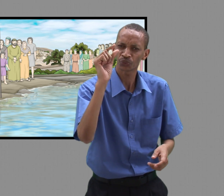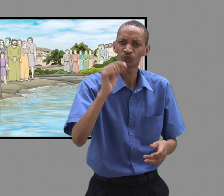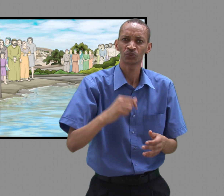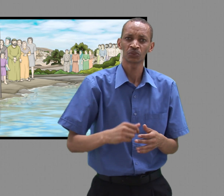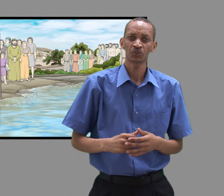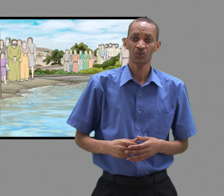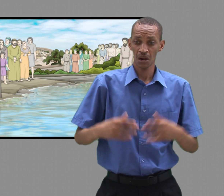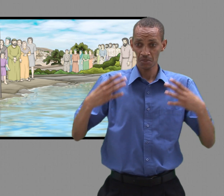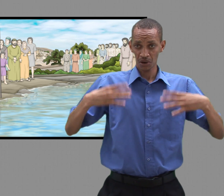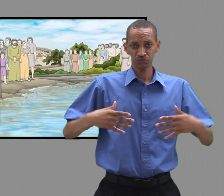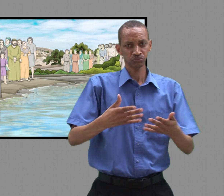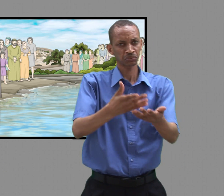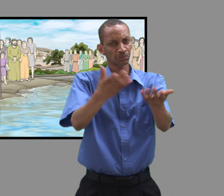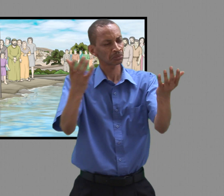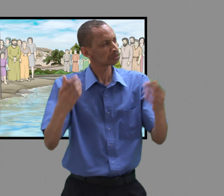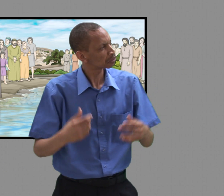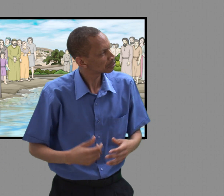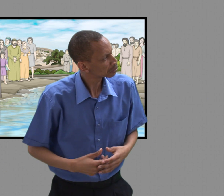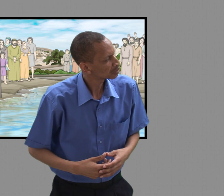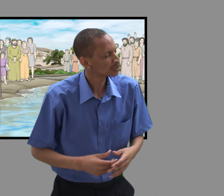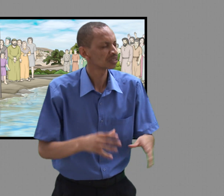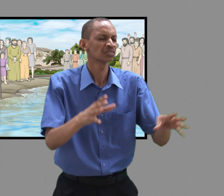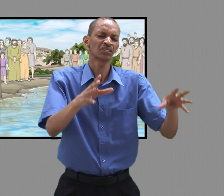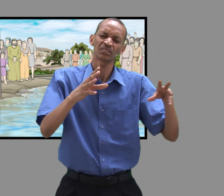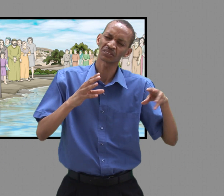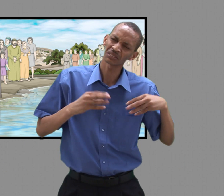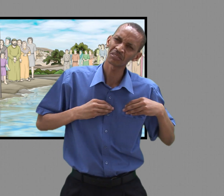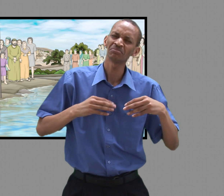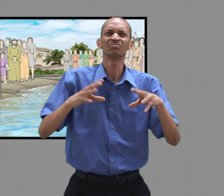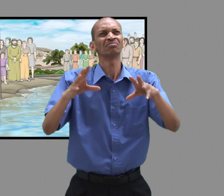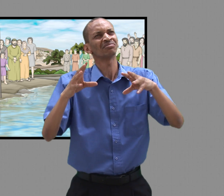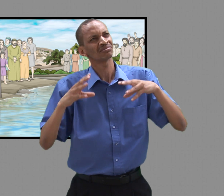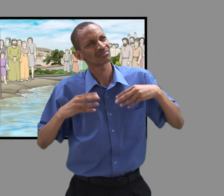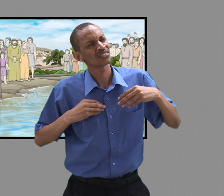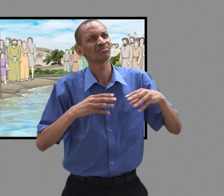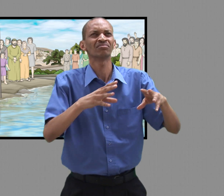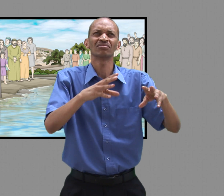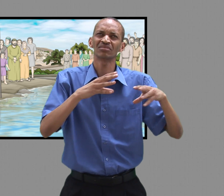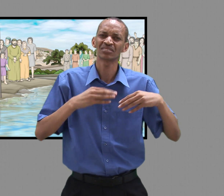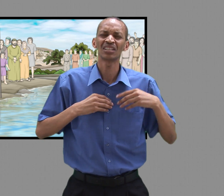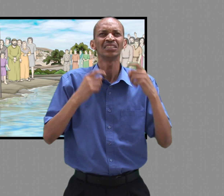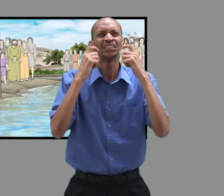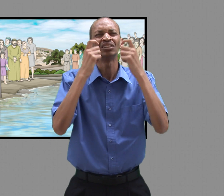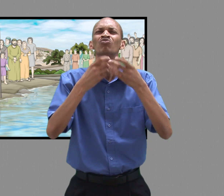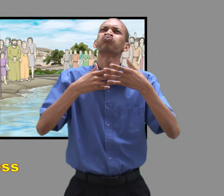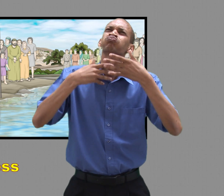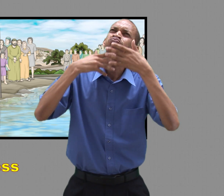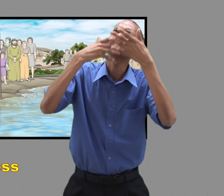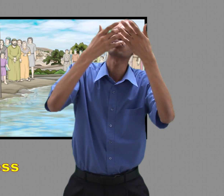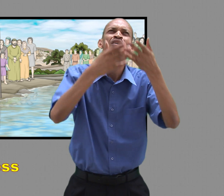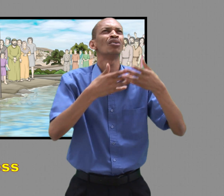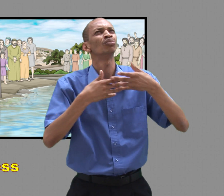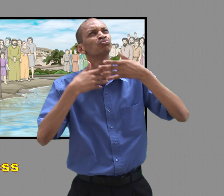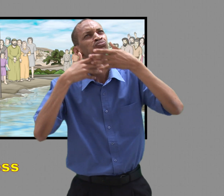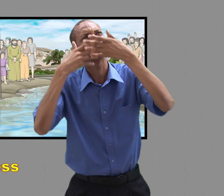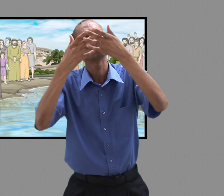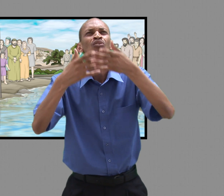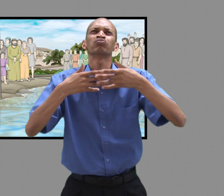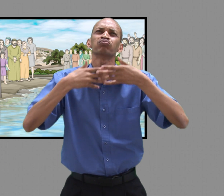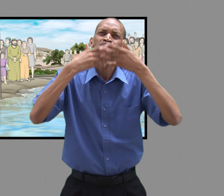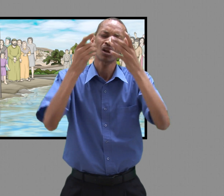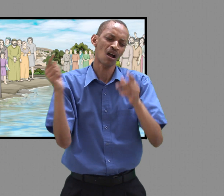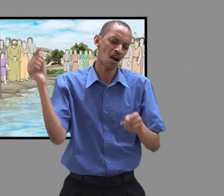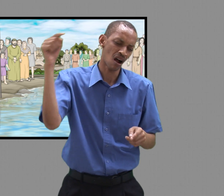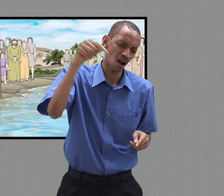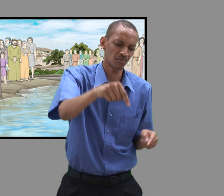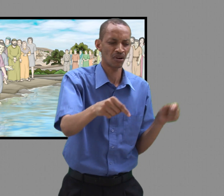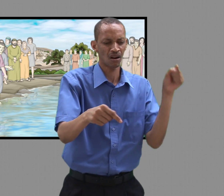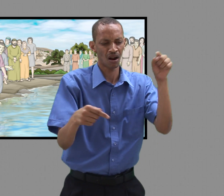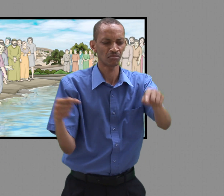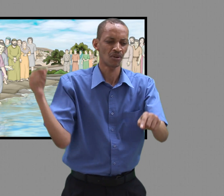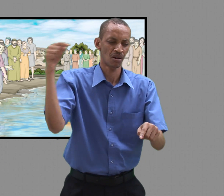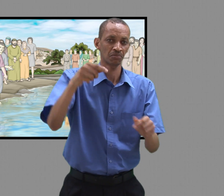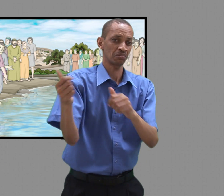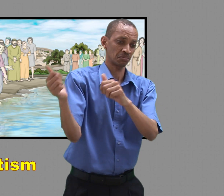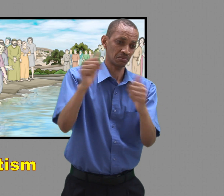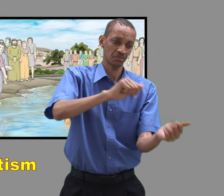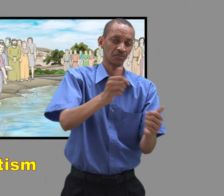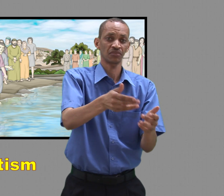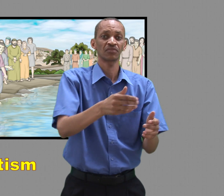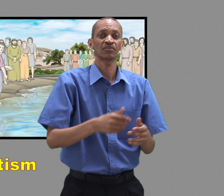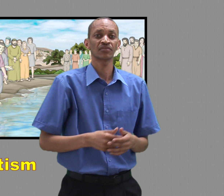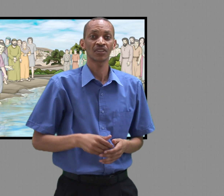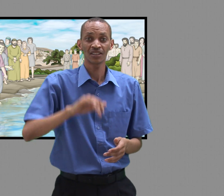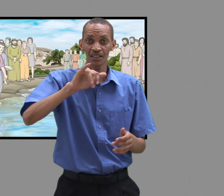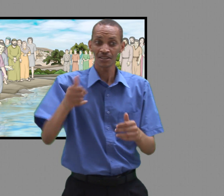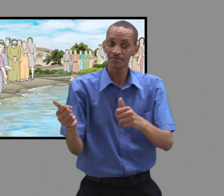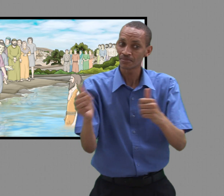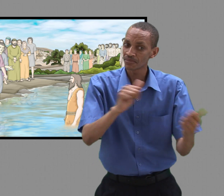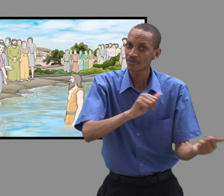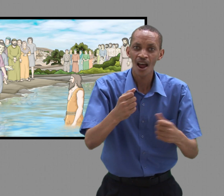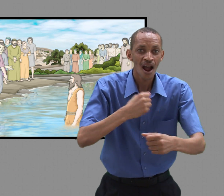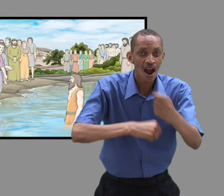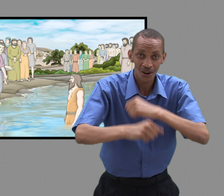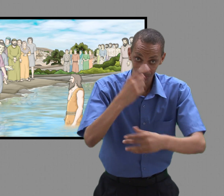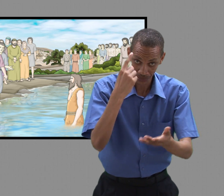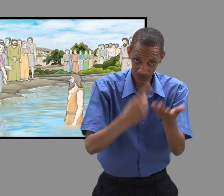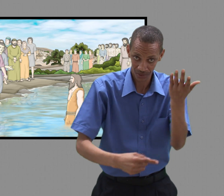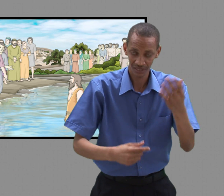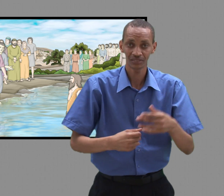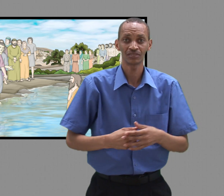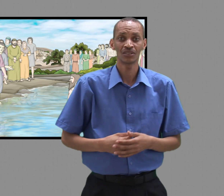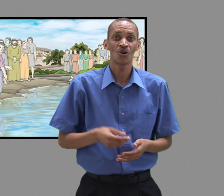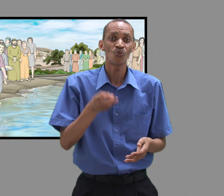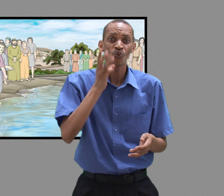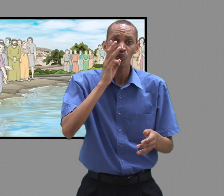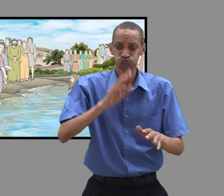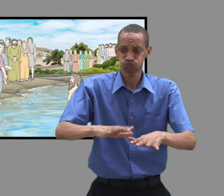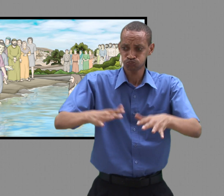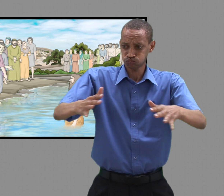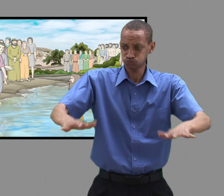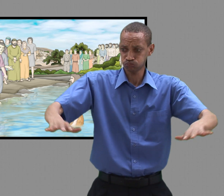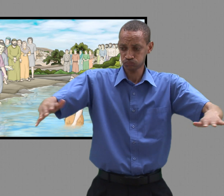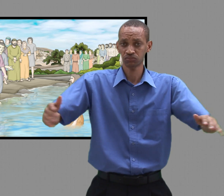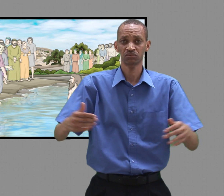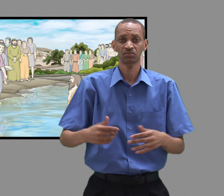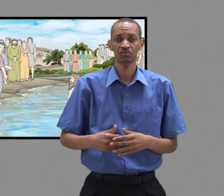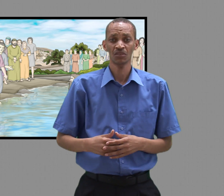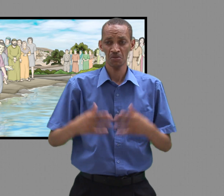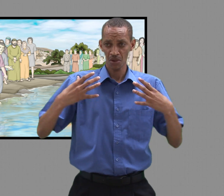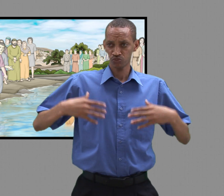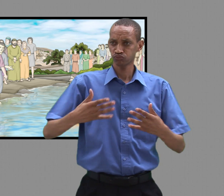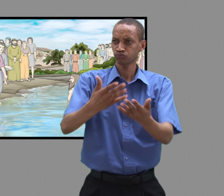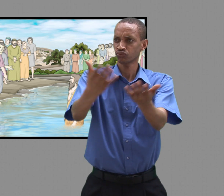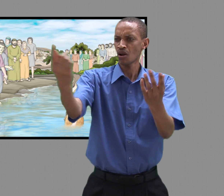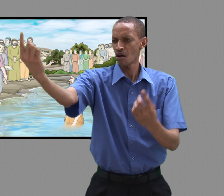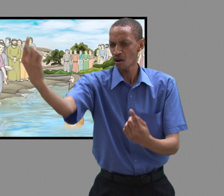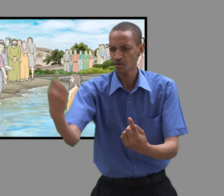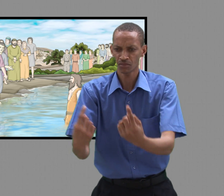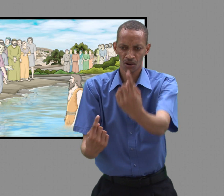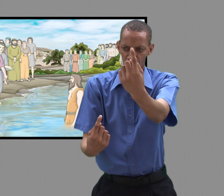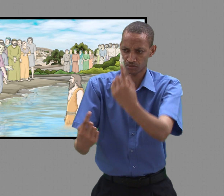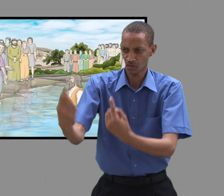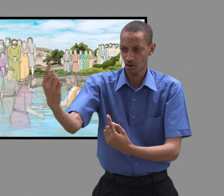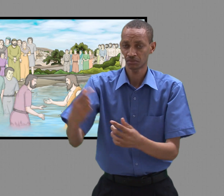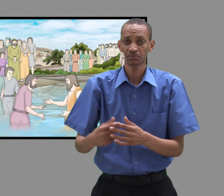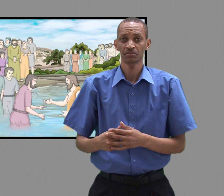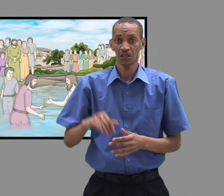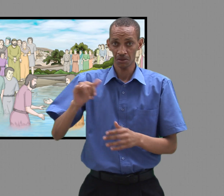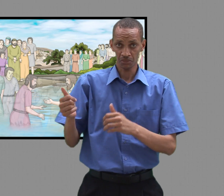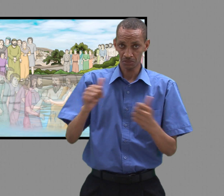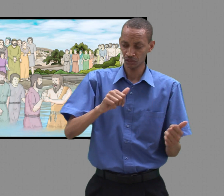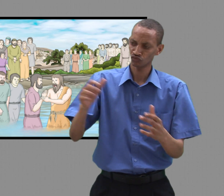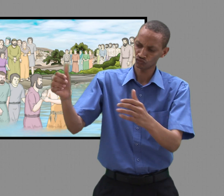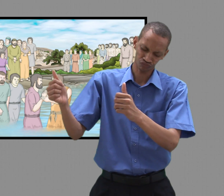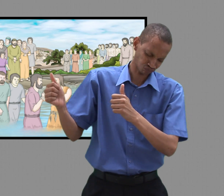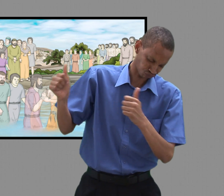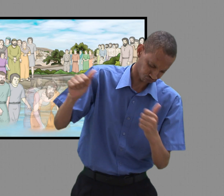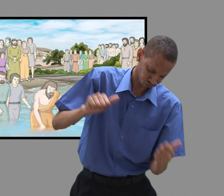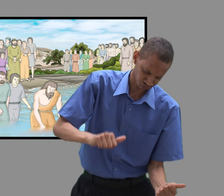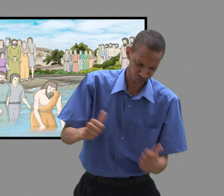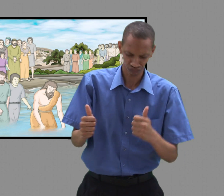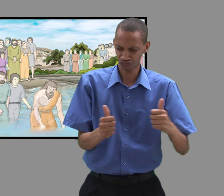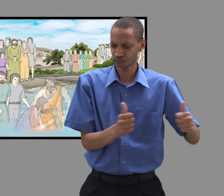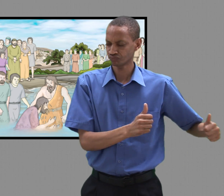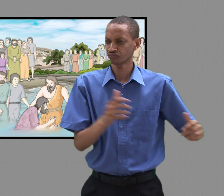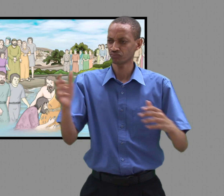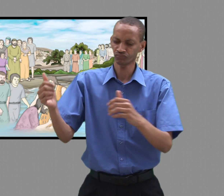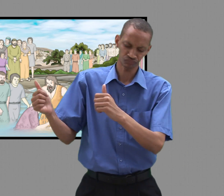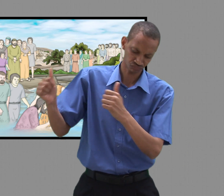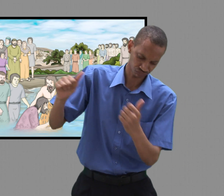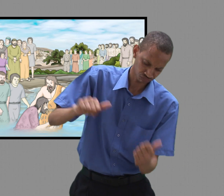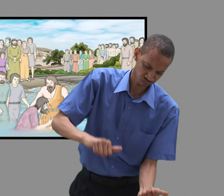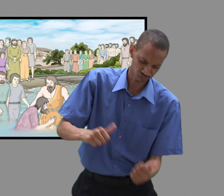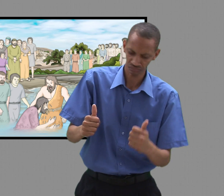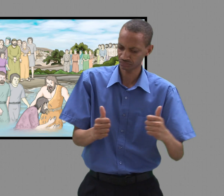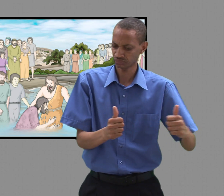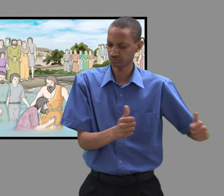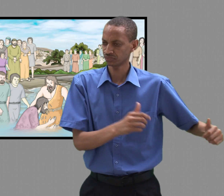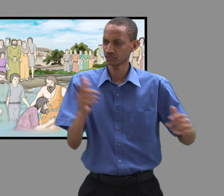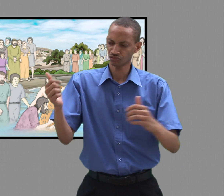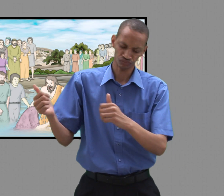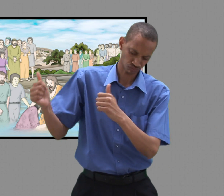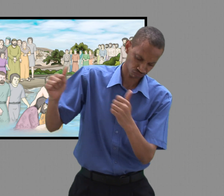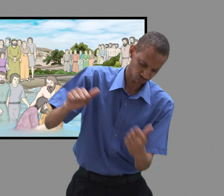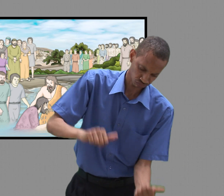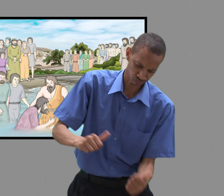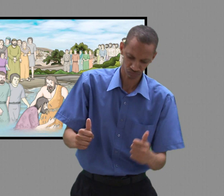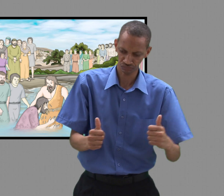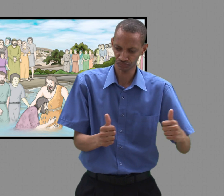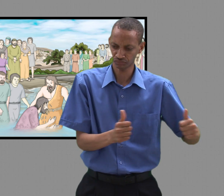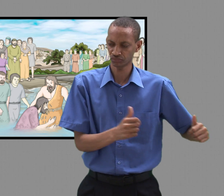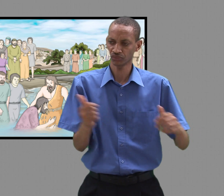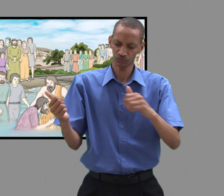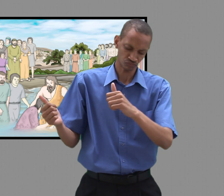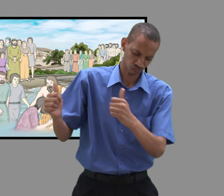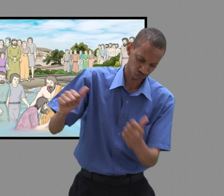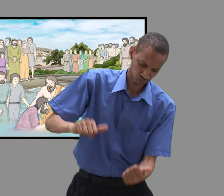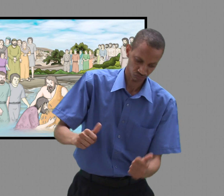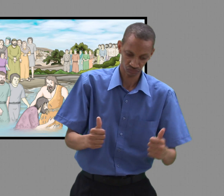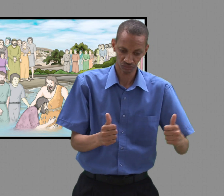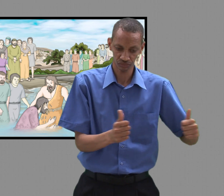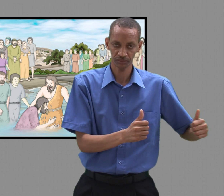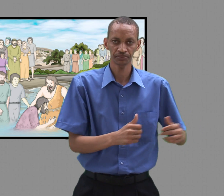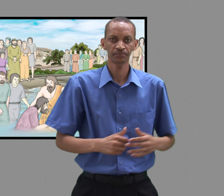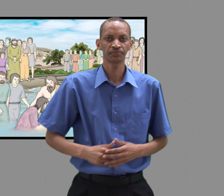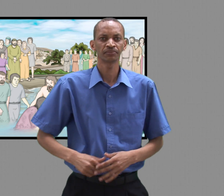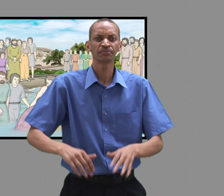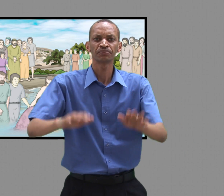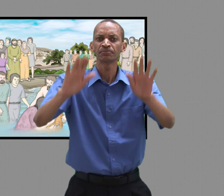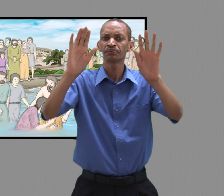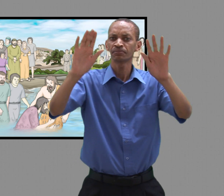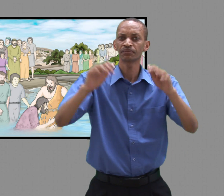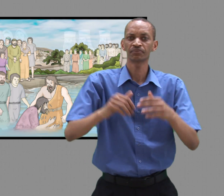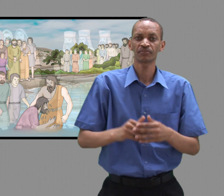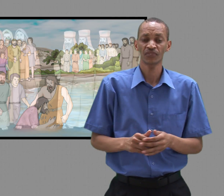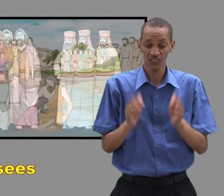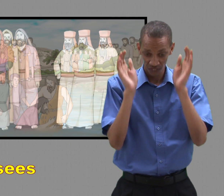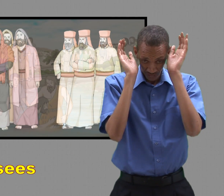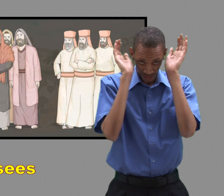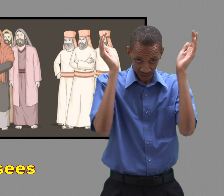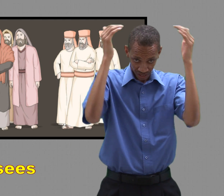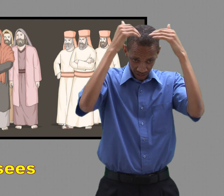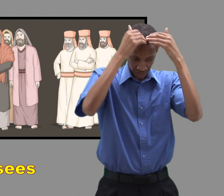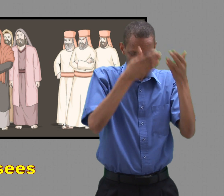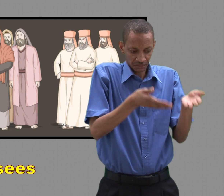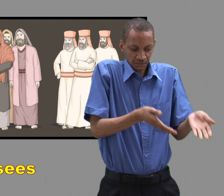Confessing their sins, they were baptized by him in the Jordan River.